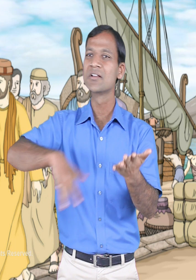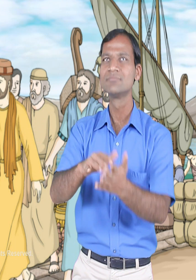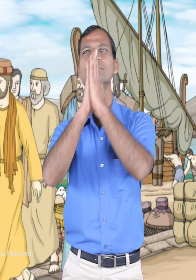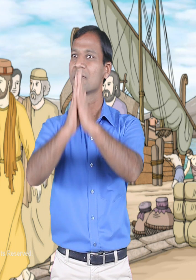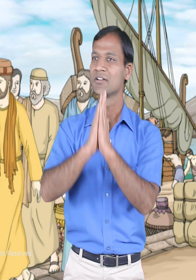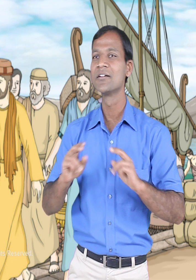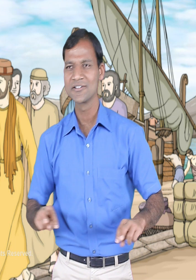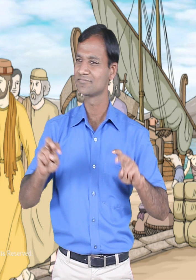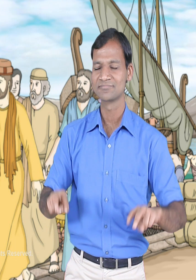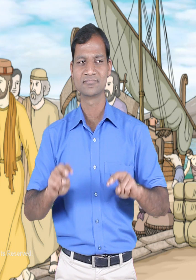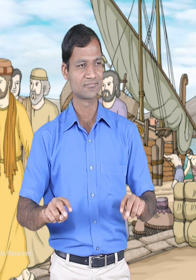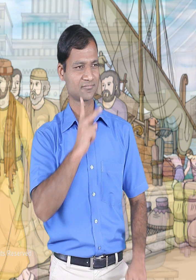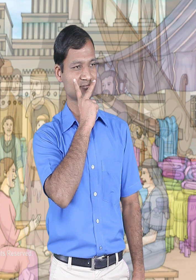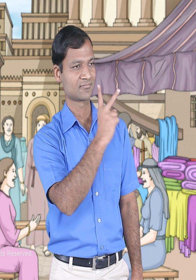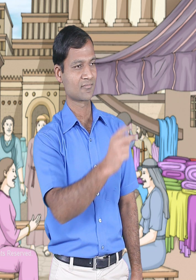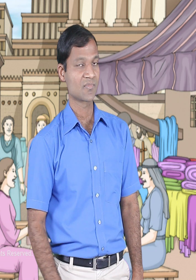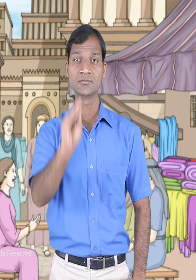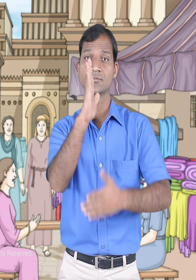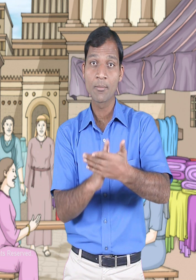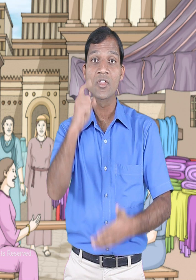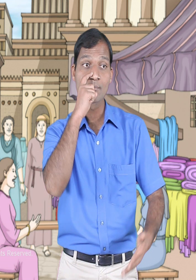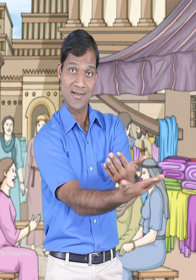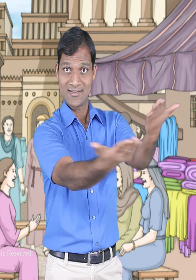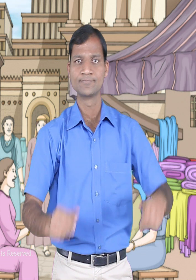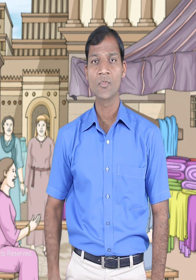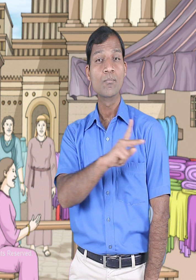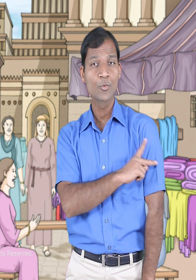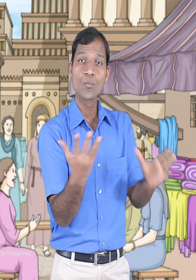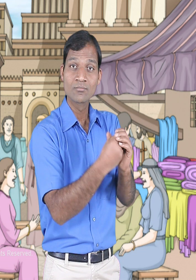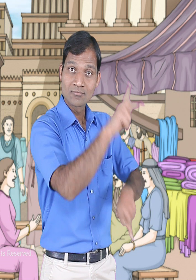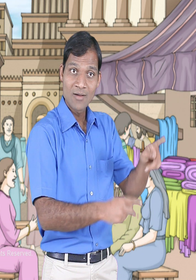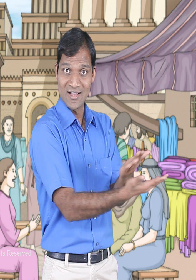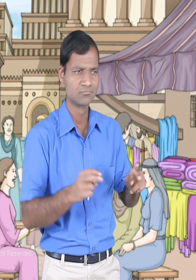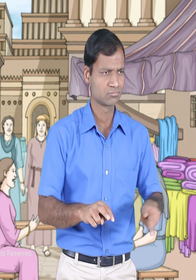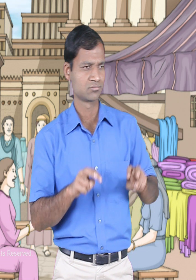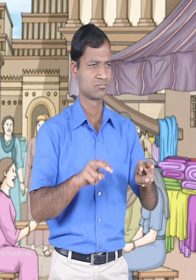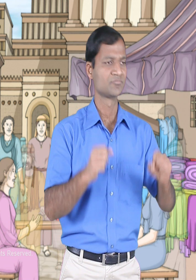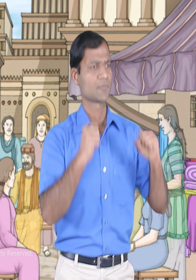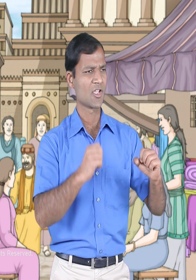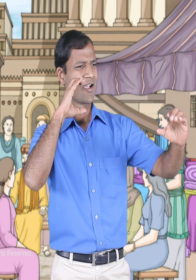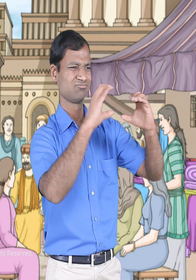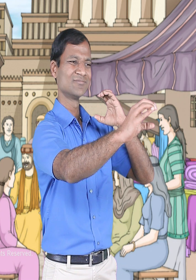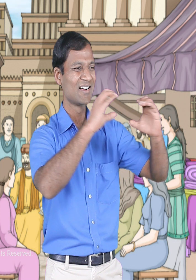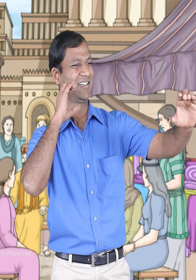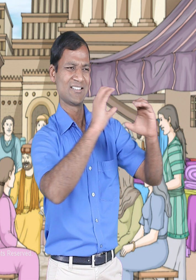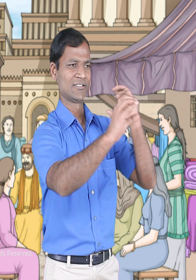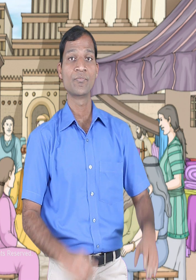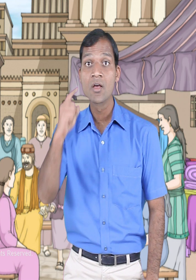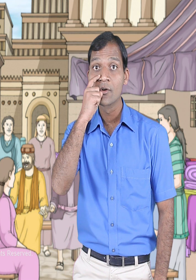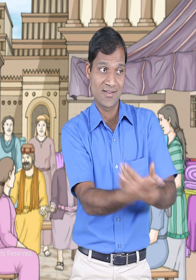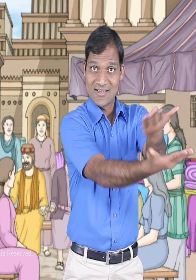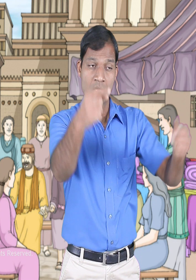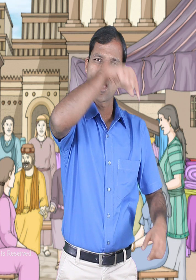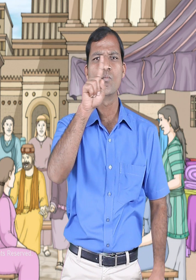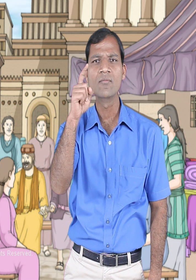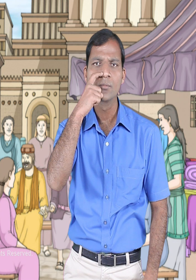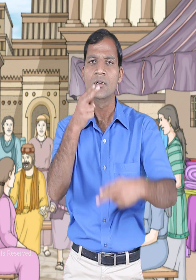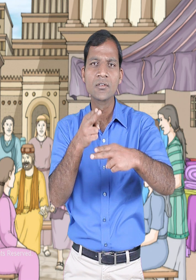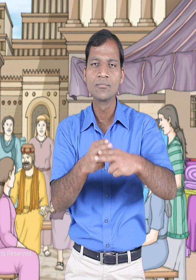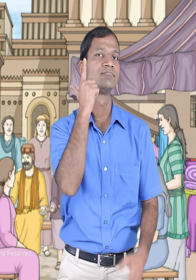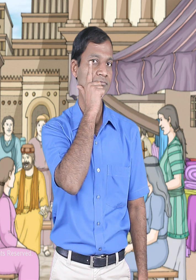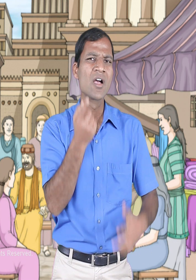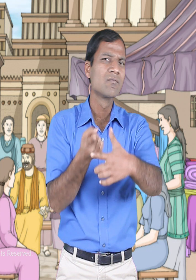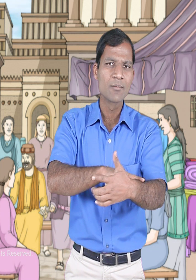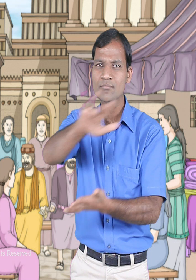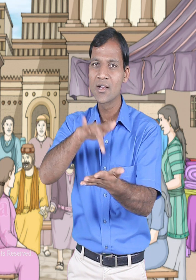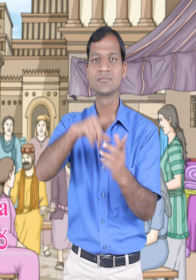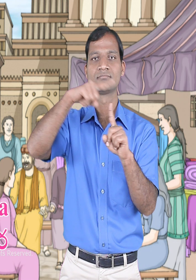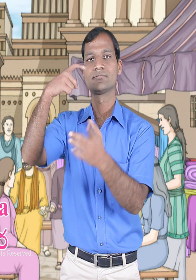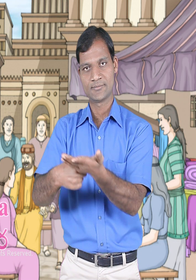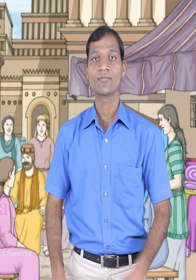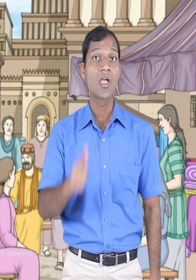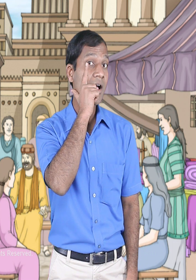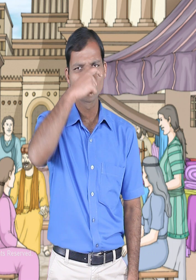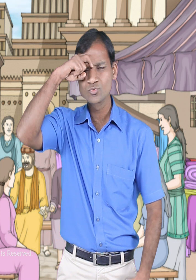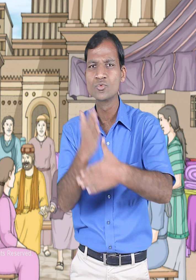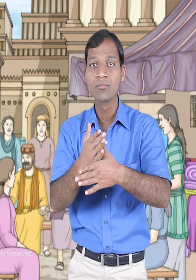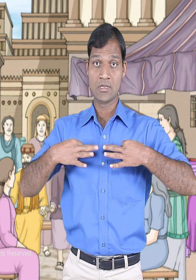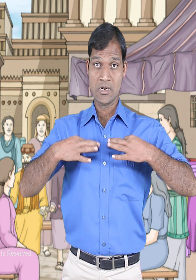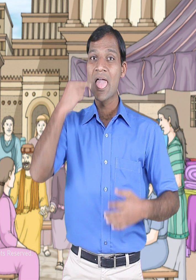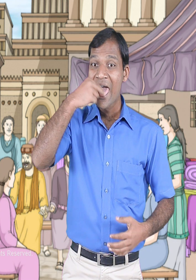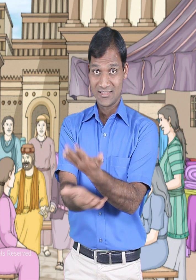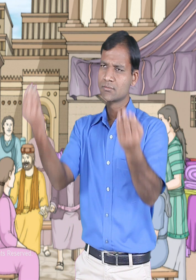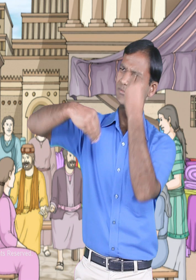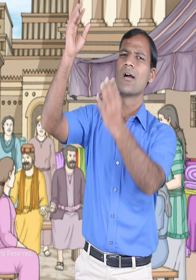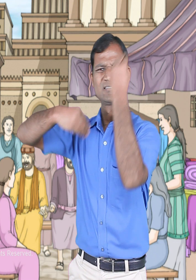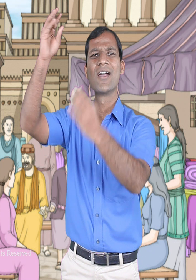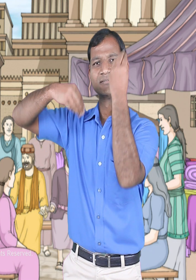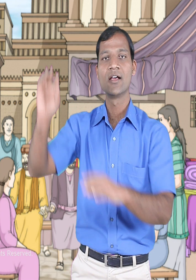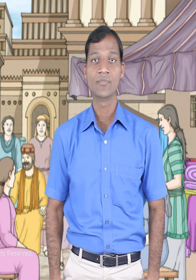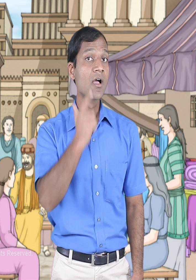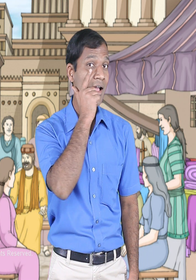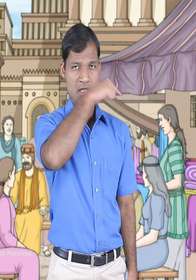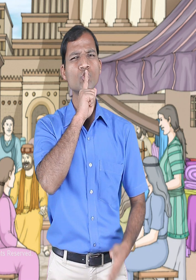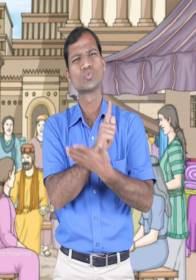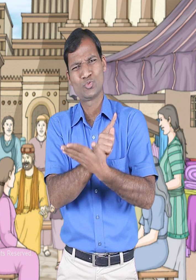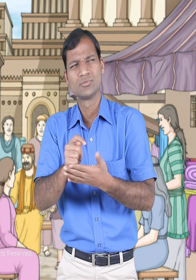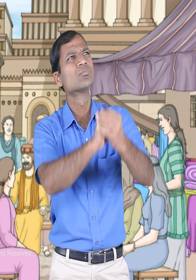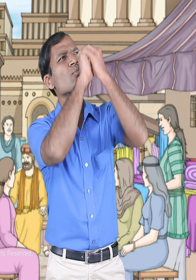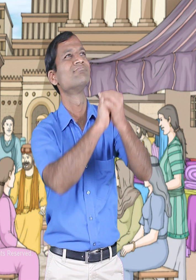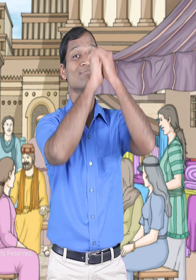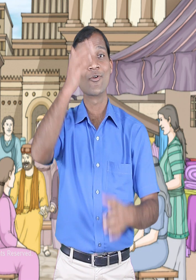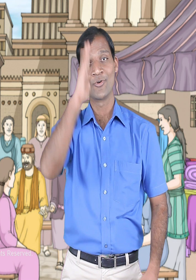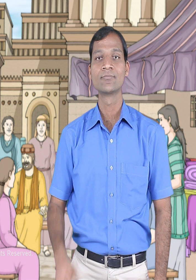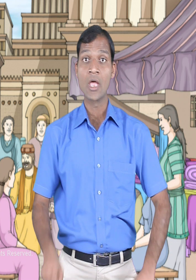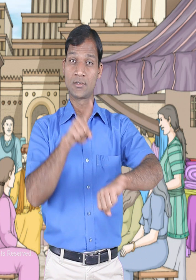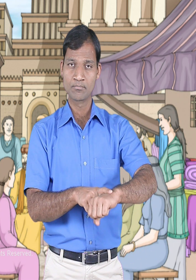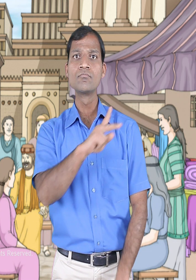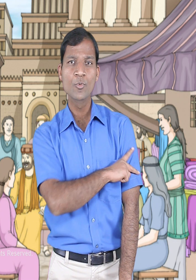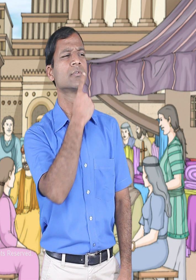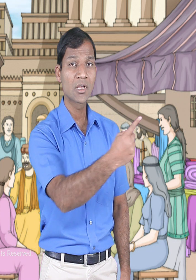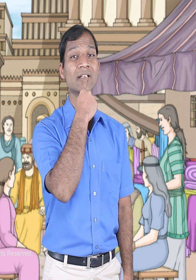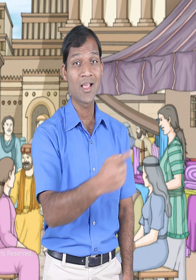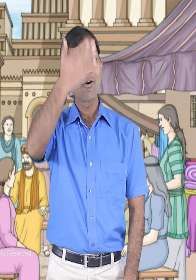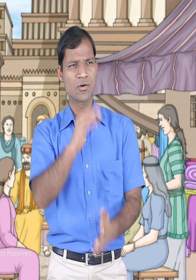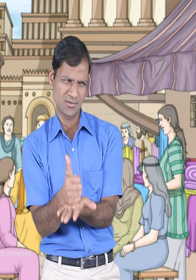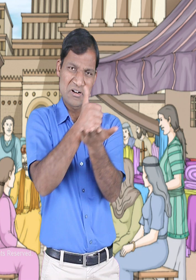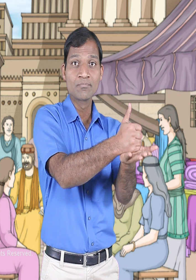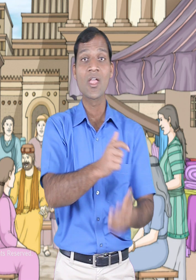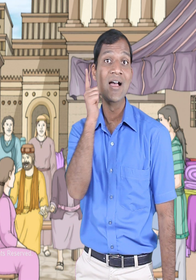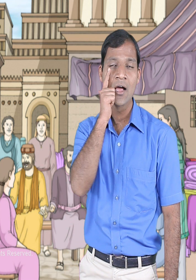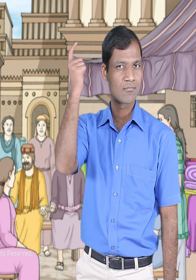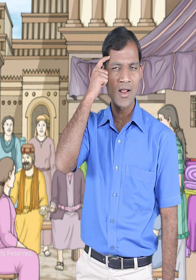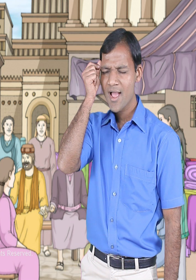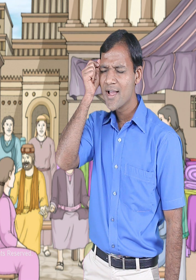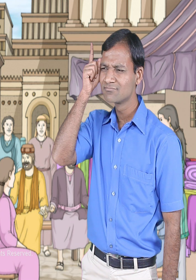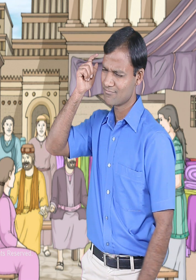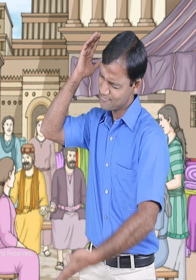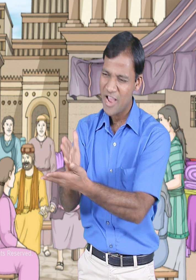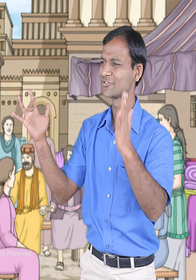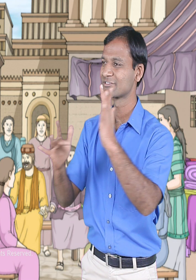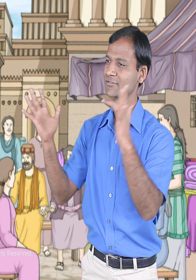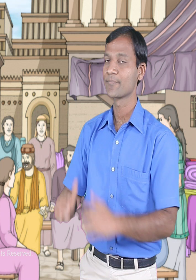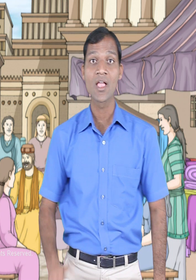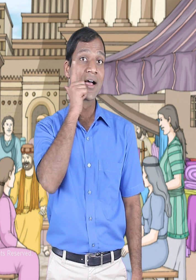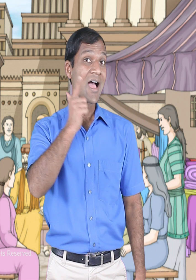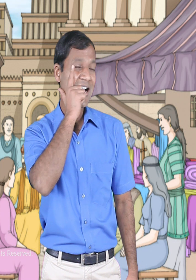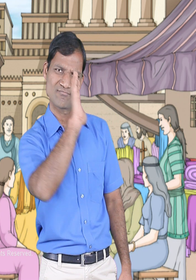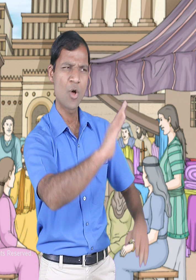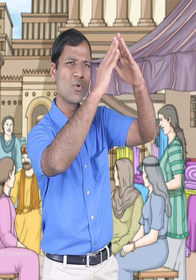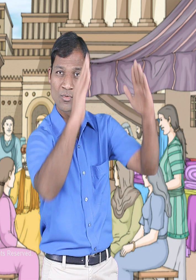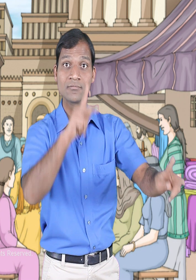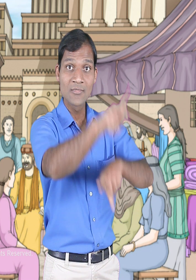After sitting down, we spoke to the women who had gathered there. Among those listening was a woman named Lydia, a dealer in purple cloth from the city of Thyatira, who was a worshiper of God.